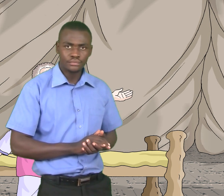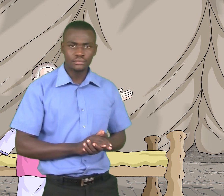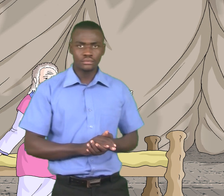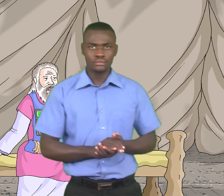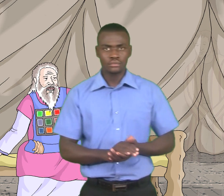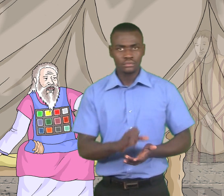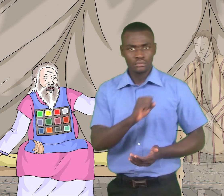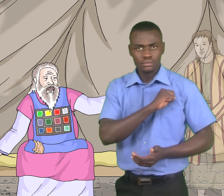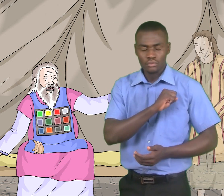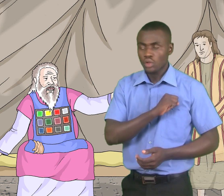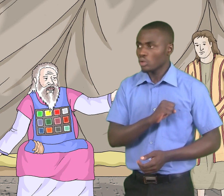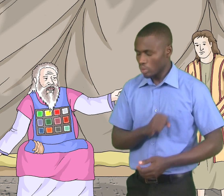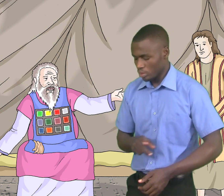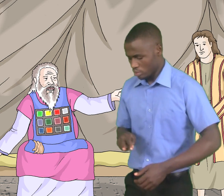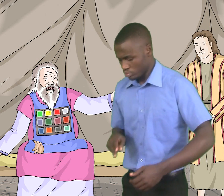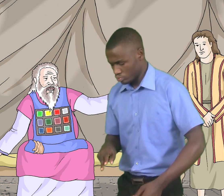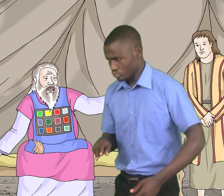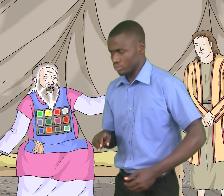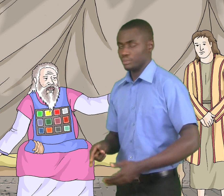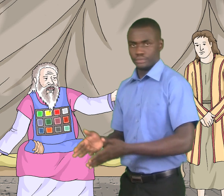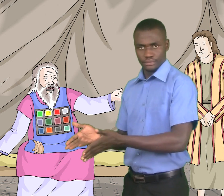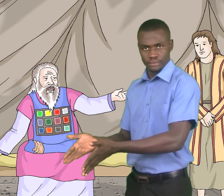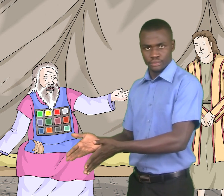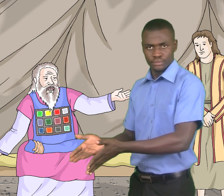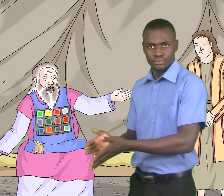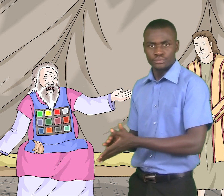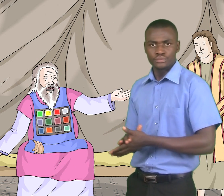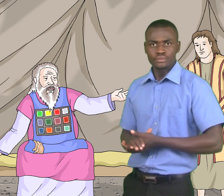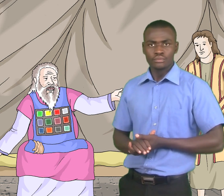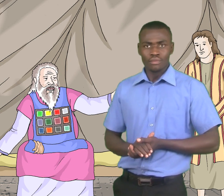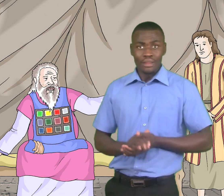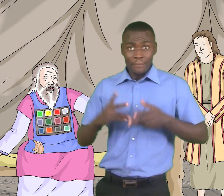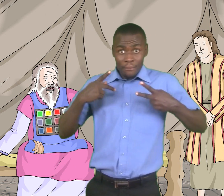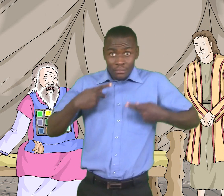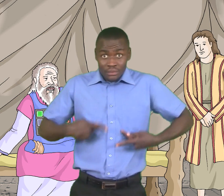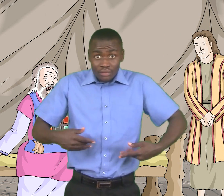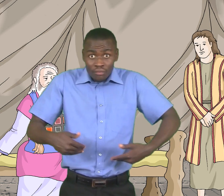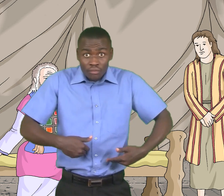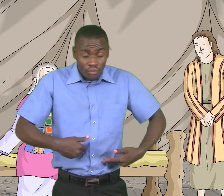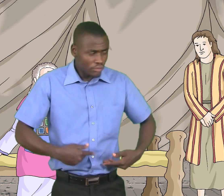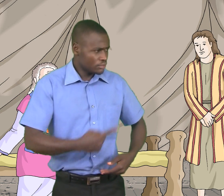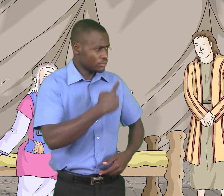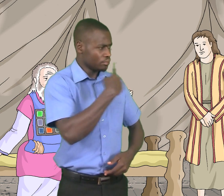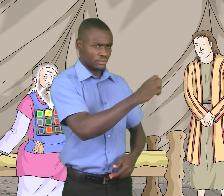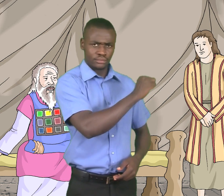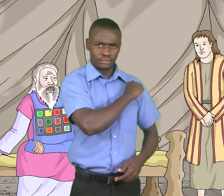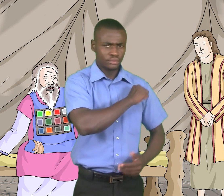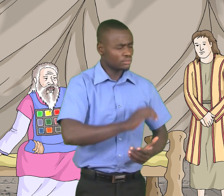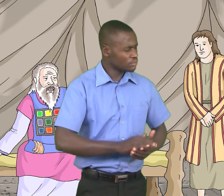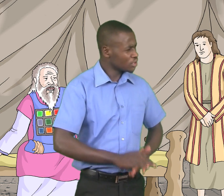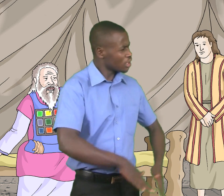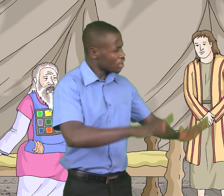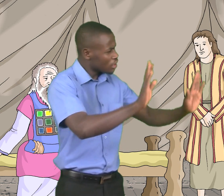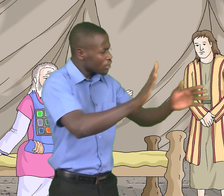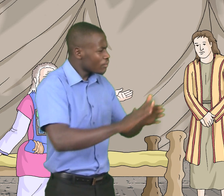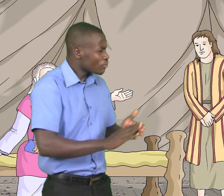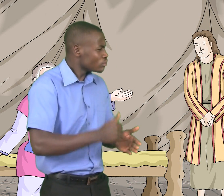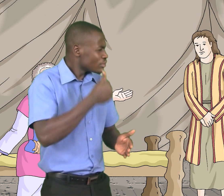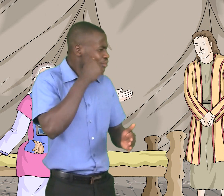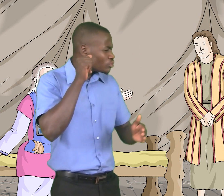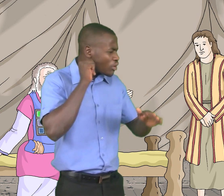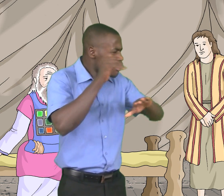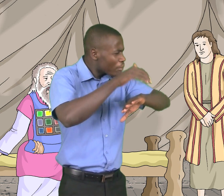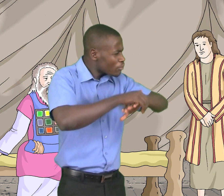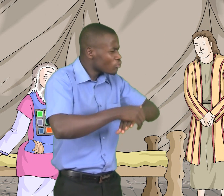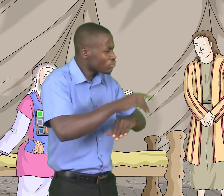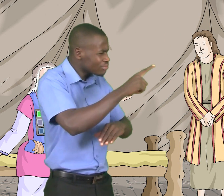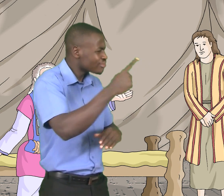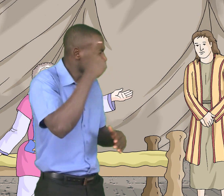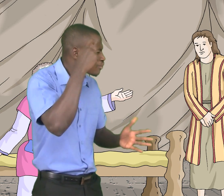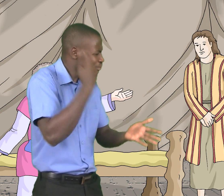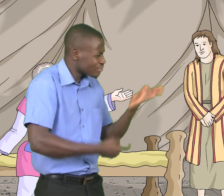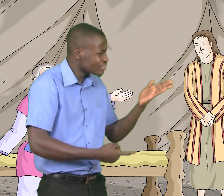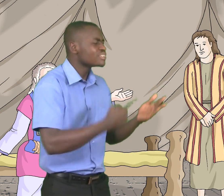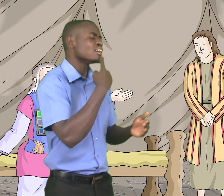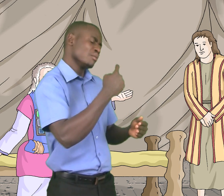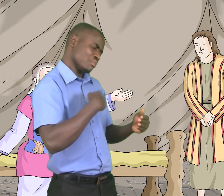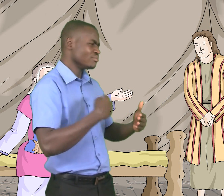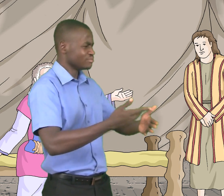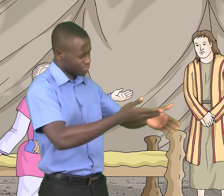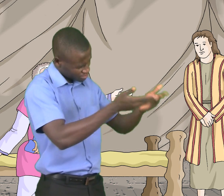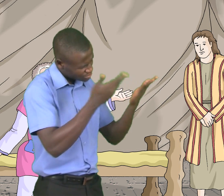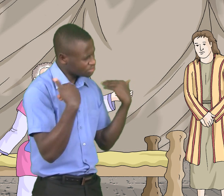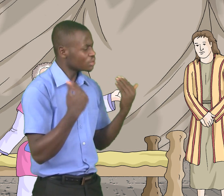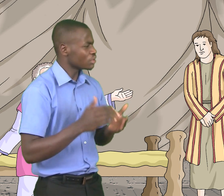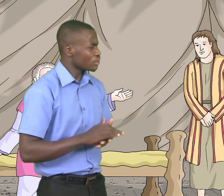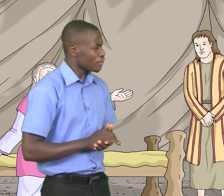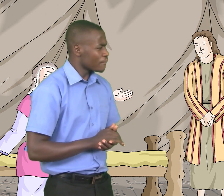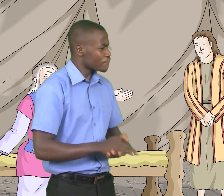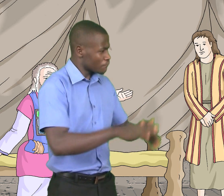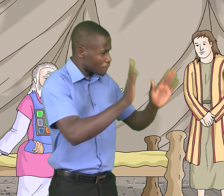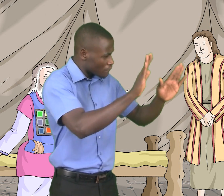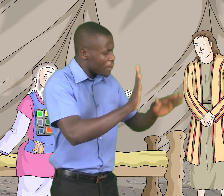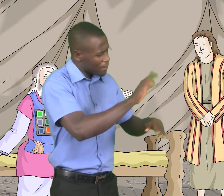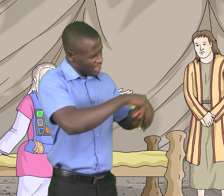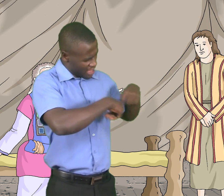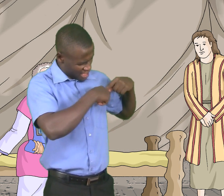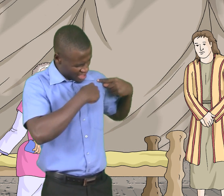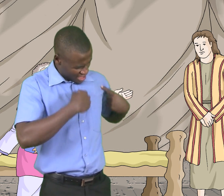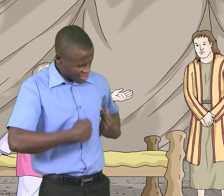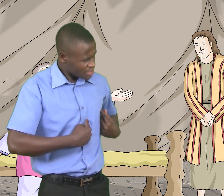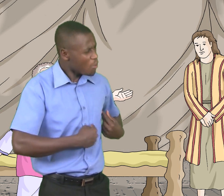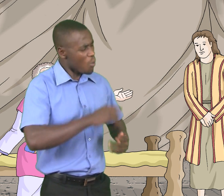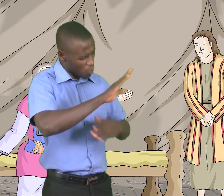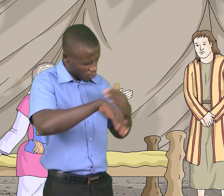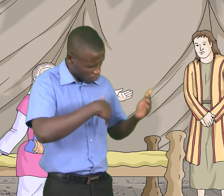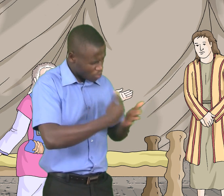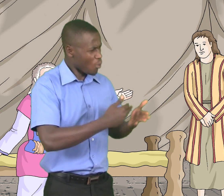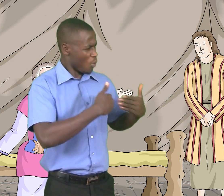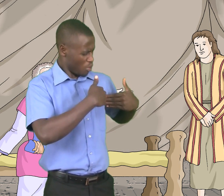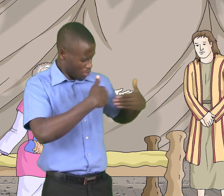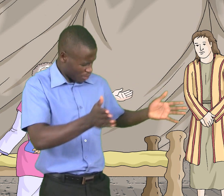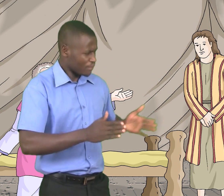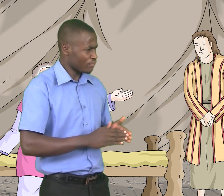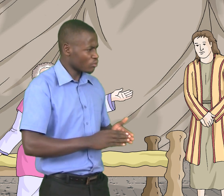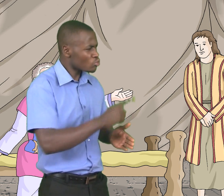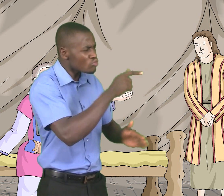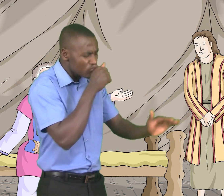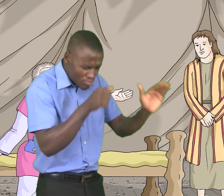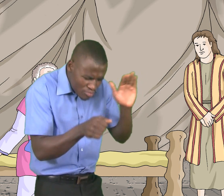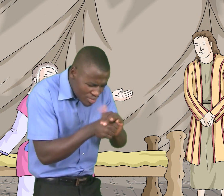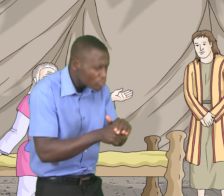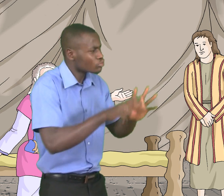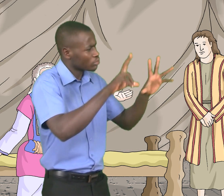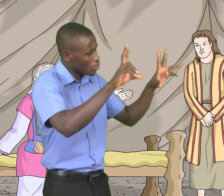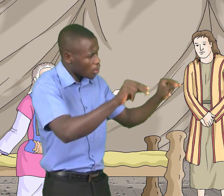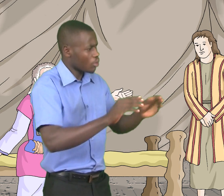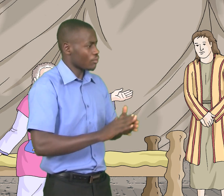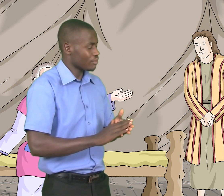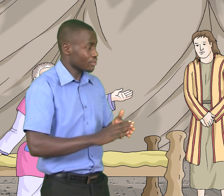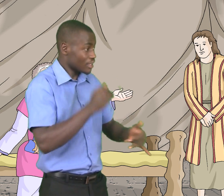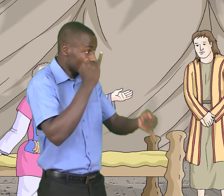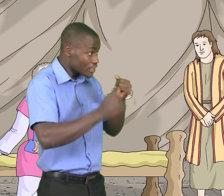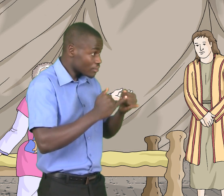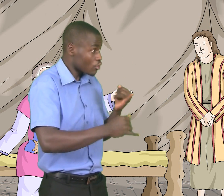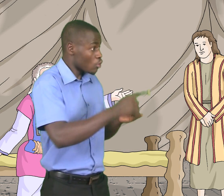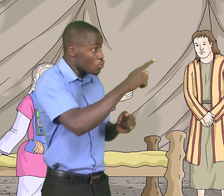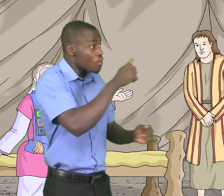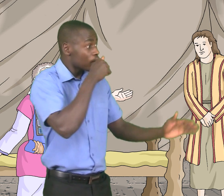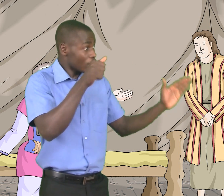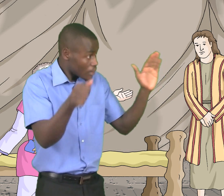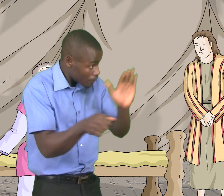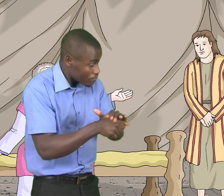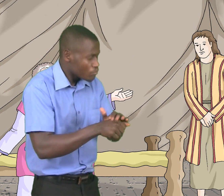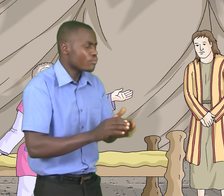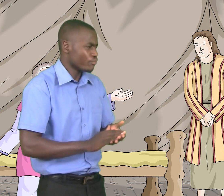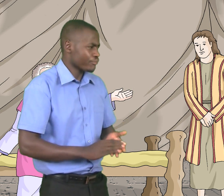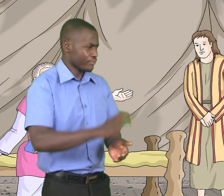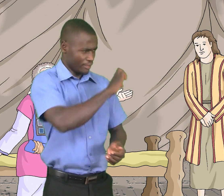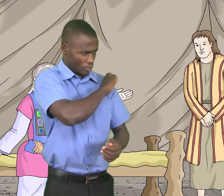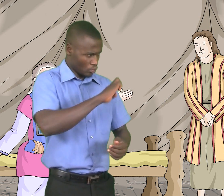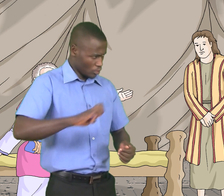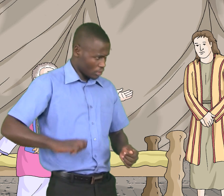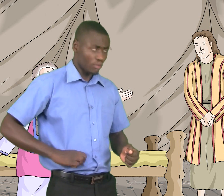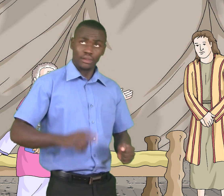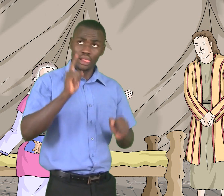“What was the message He gave you?” Eli asked. “Do not hide it from me.